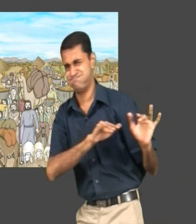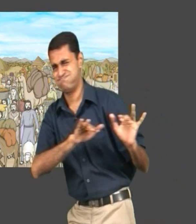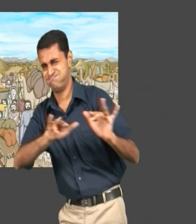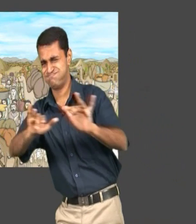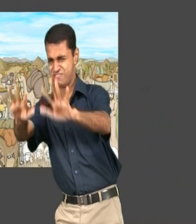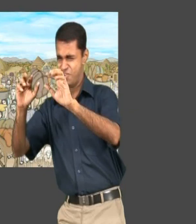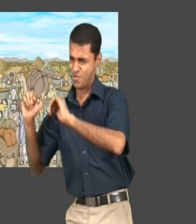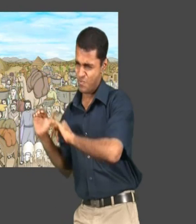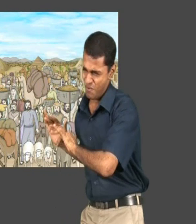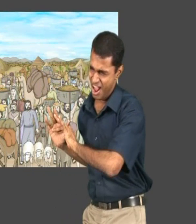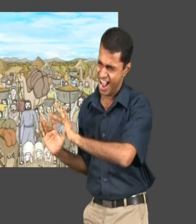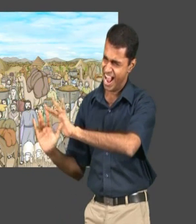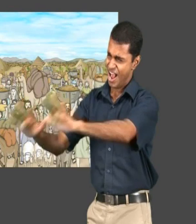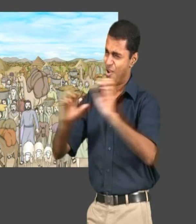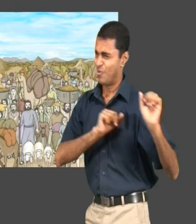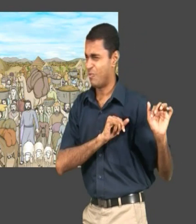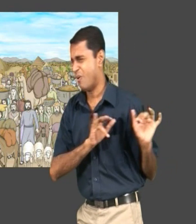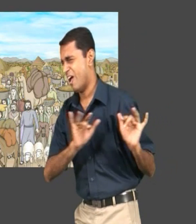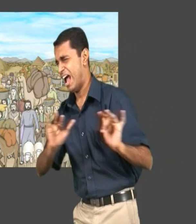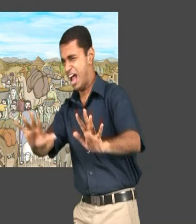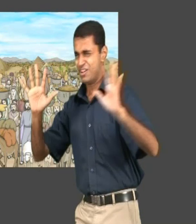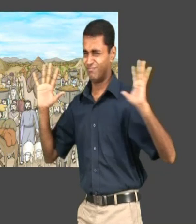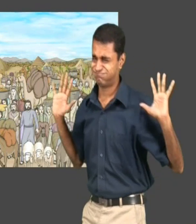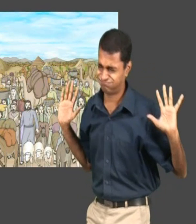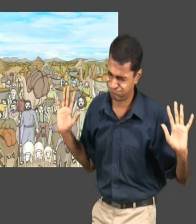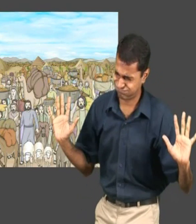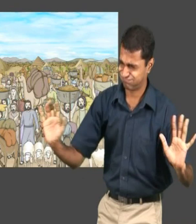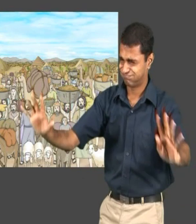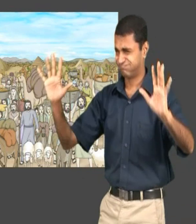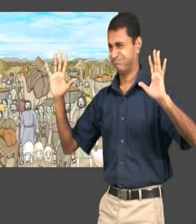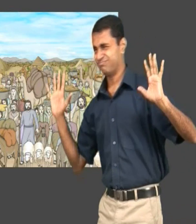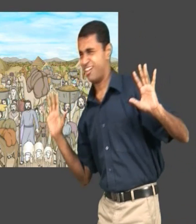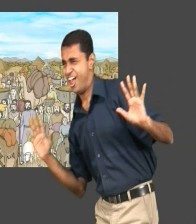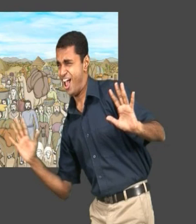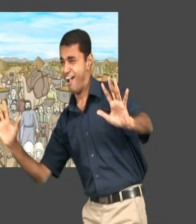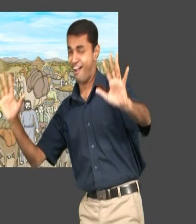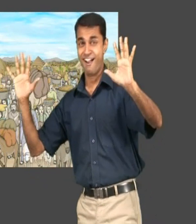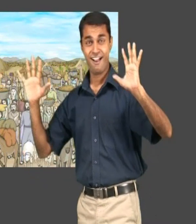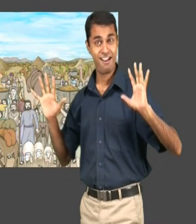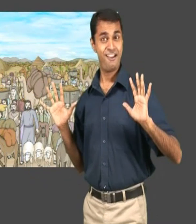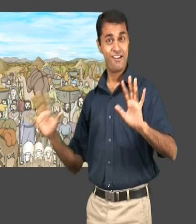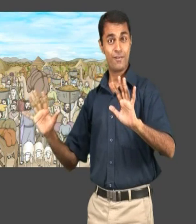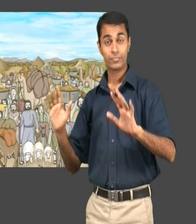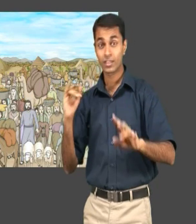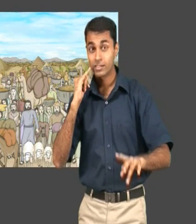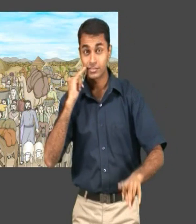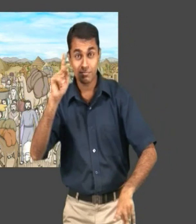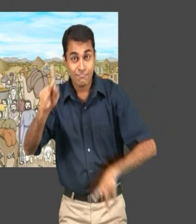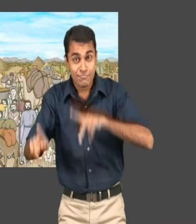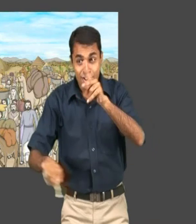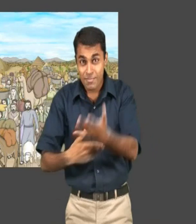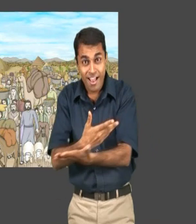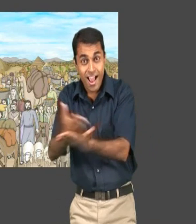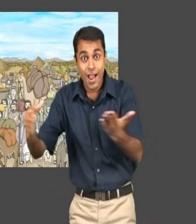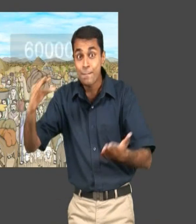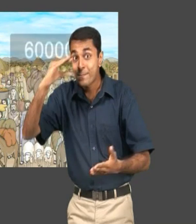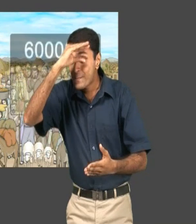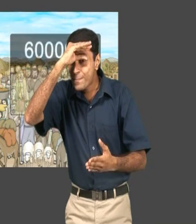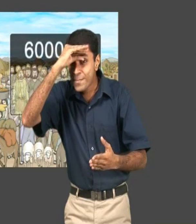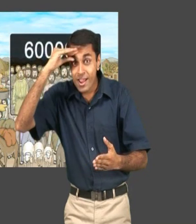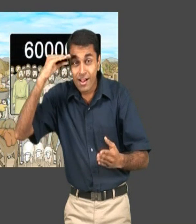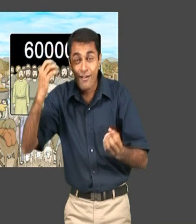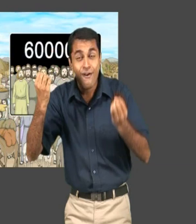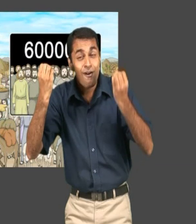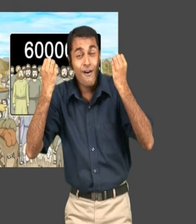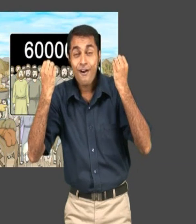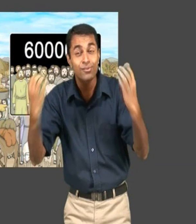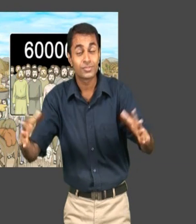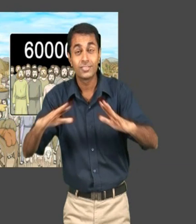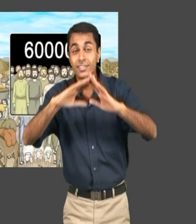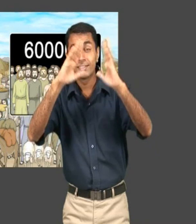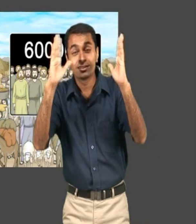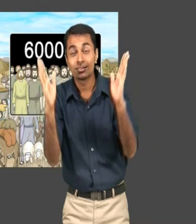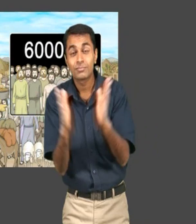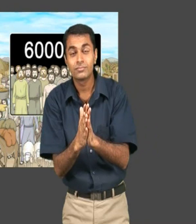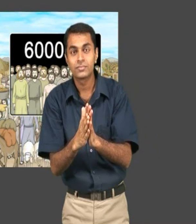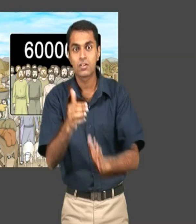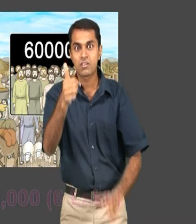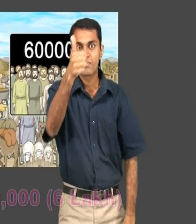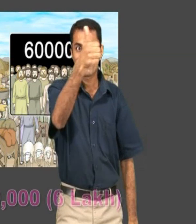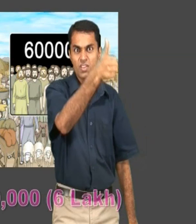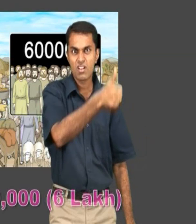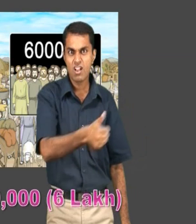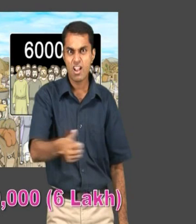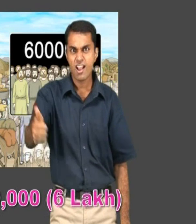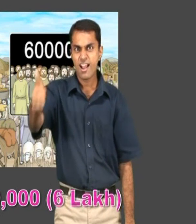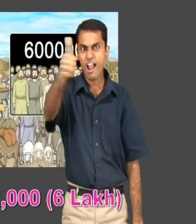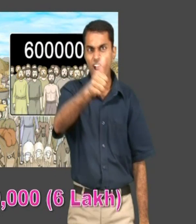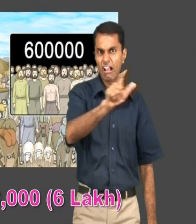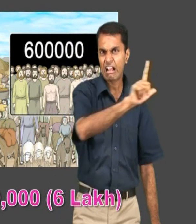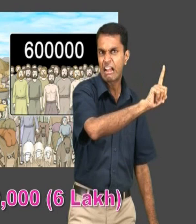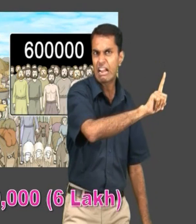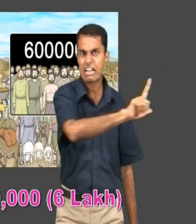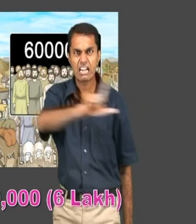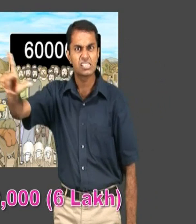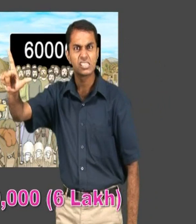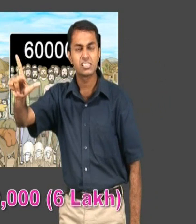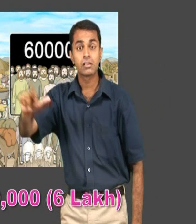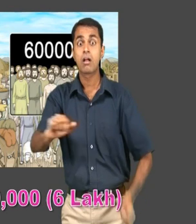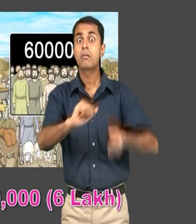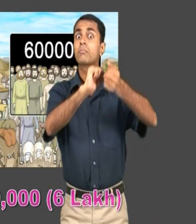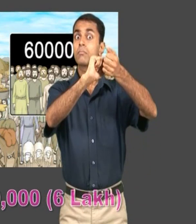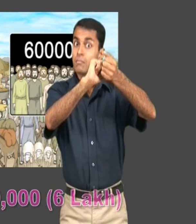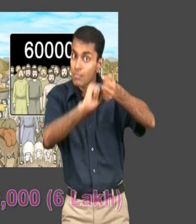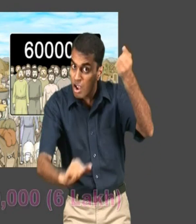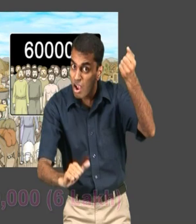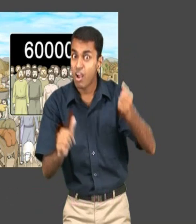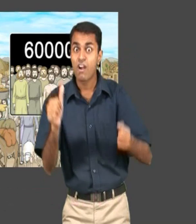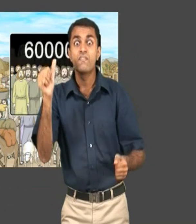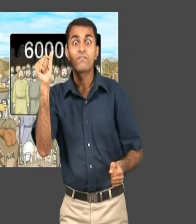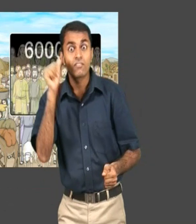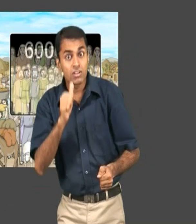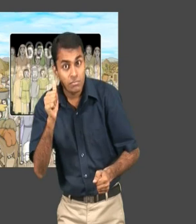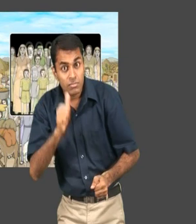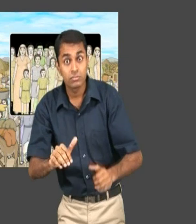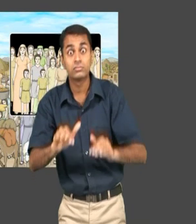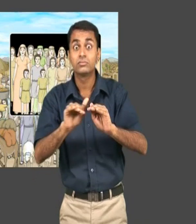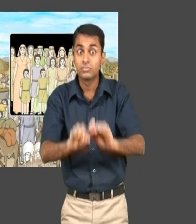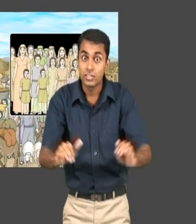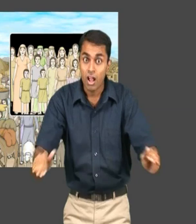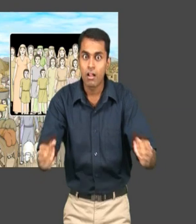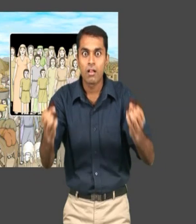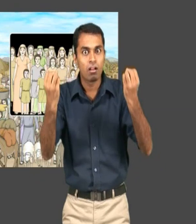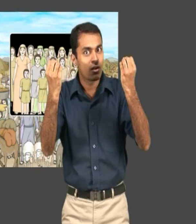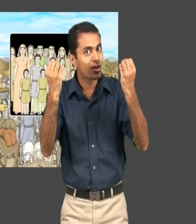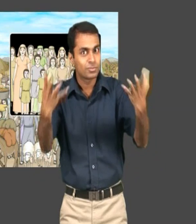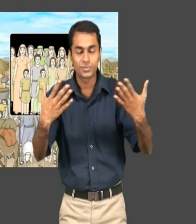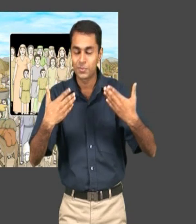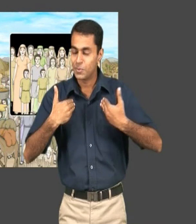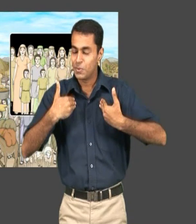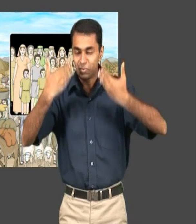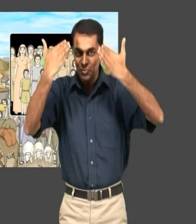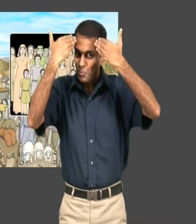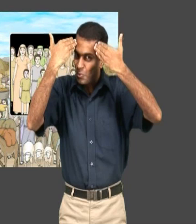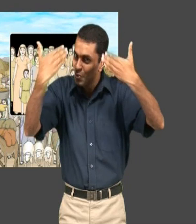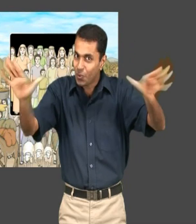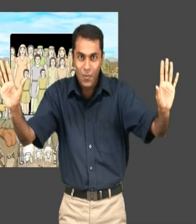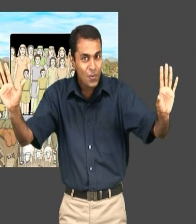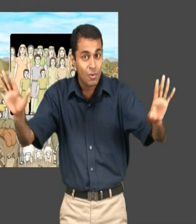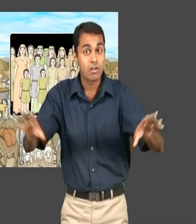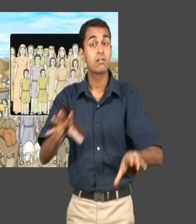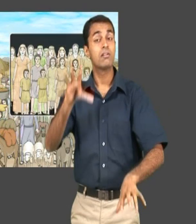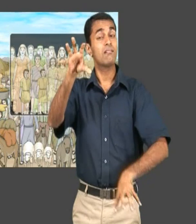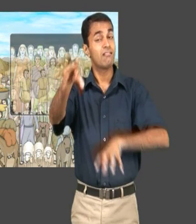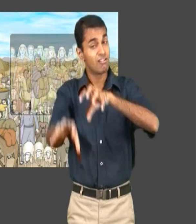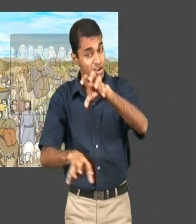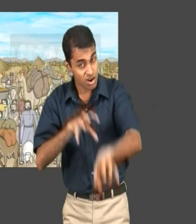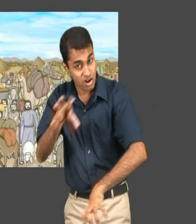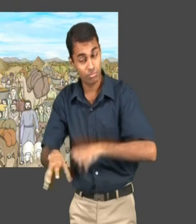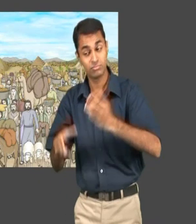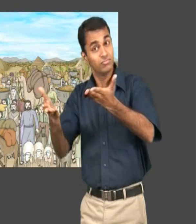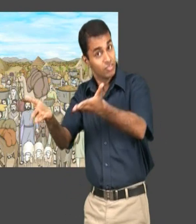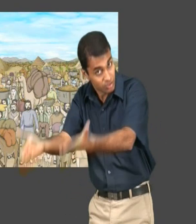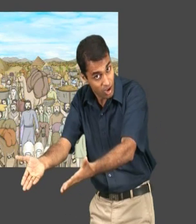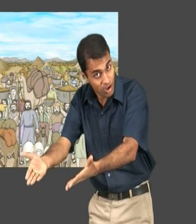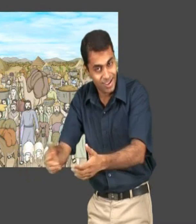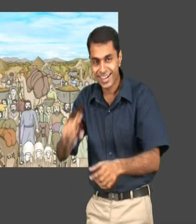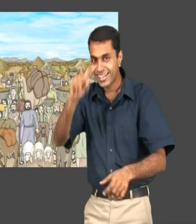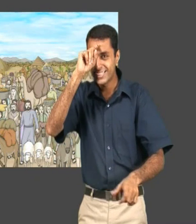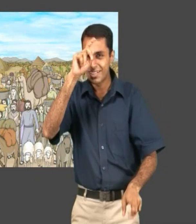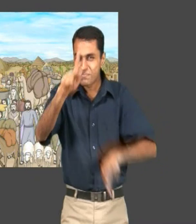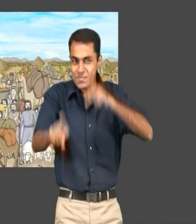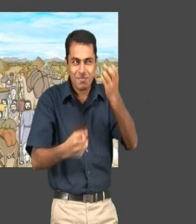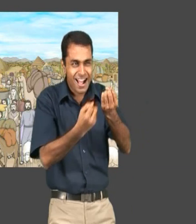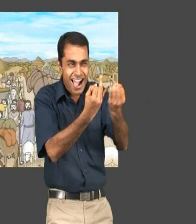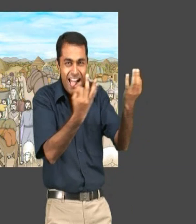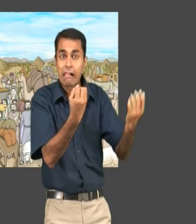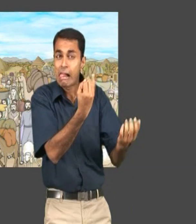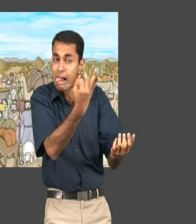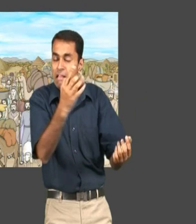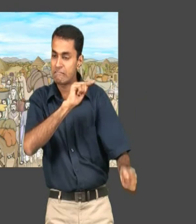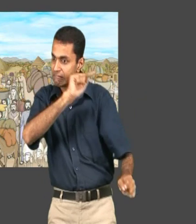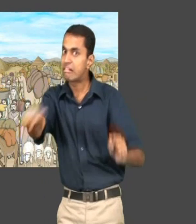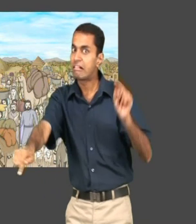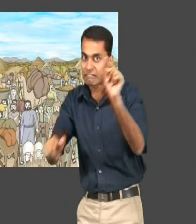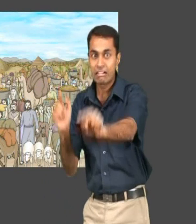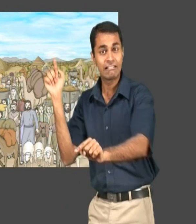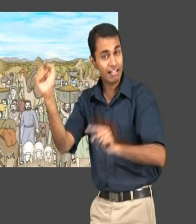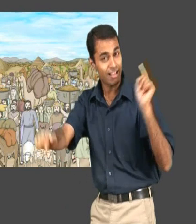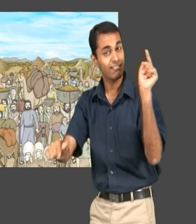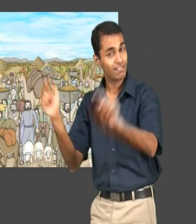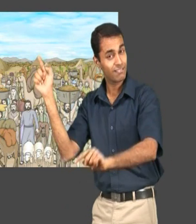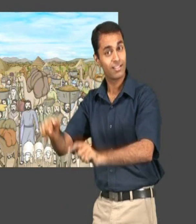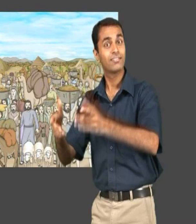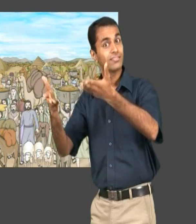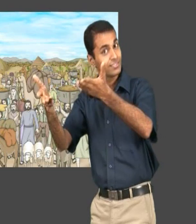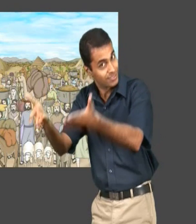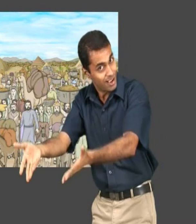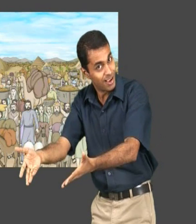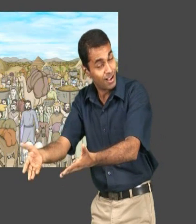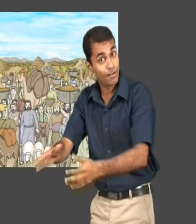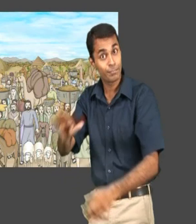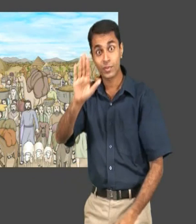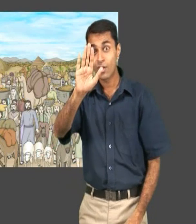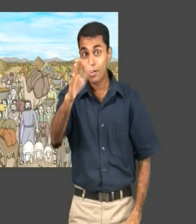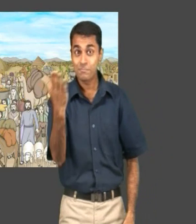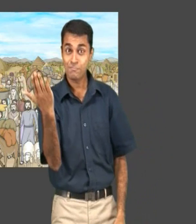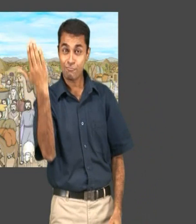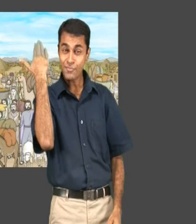And a mixed multitude also went up with them, along with great droves of livestock, both flocks and herds.